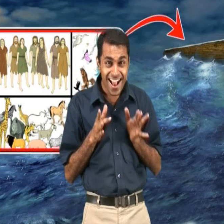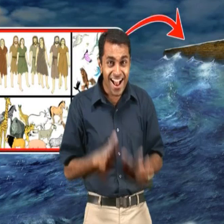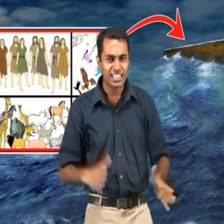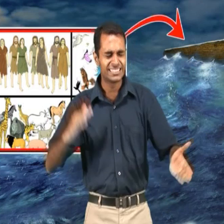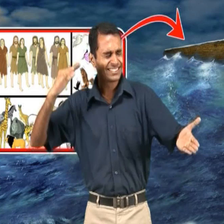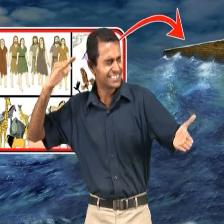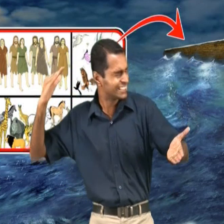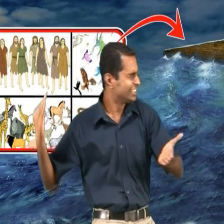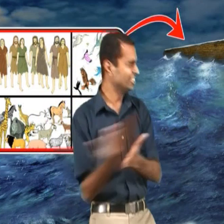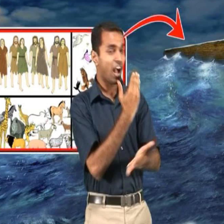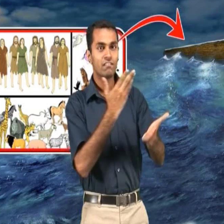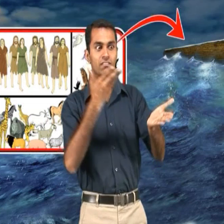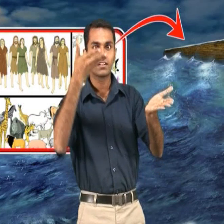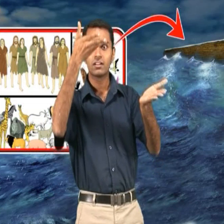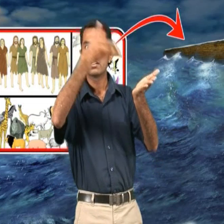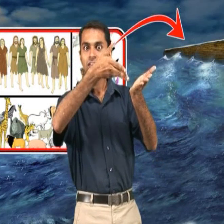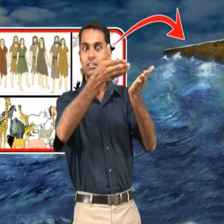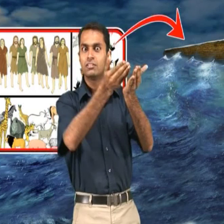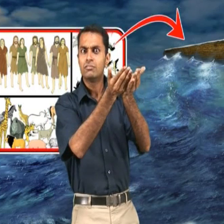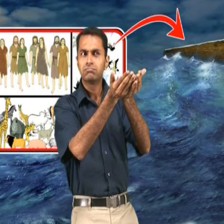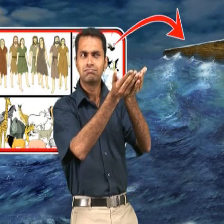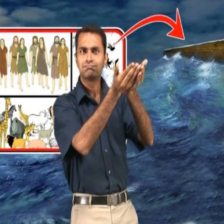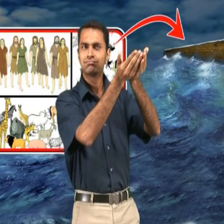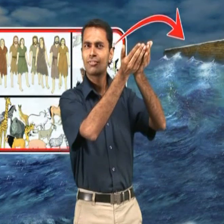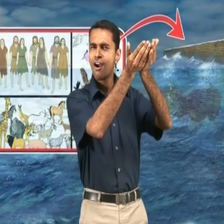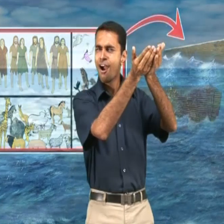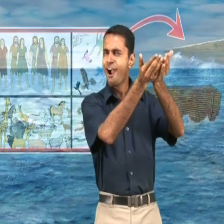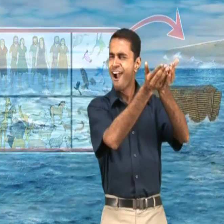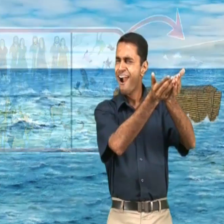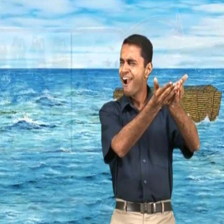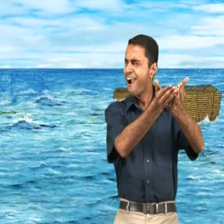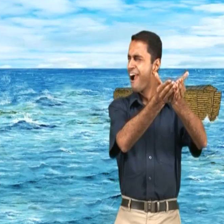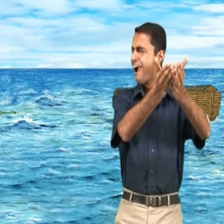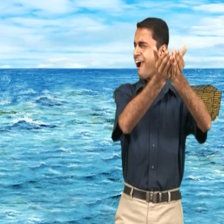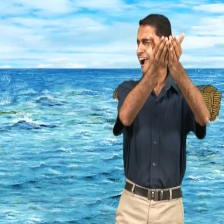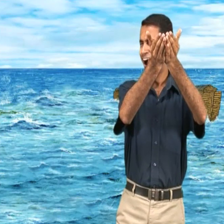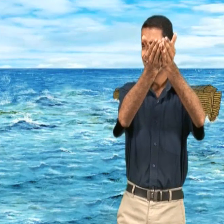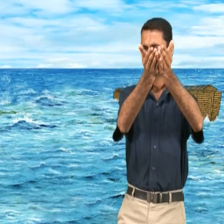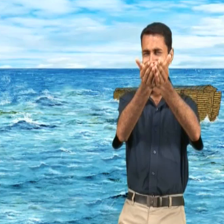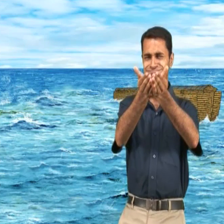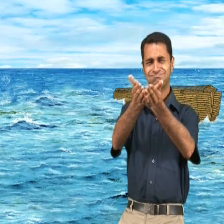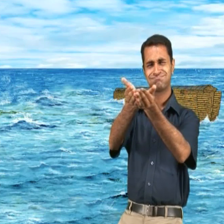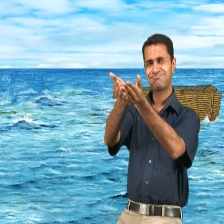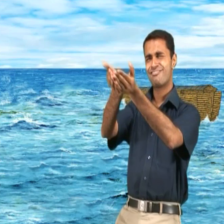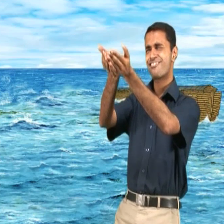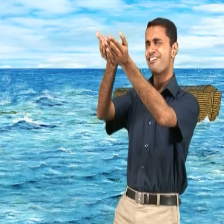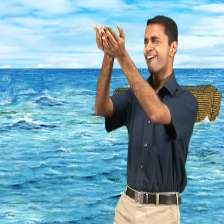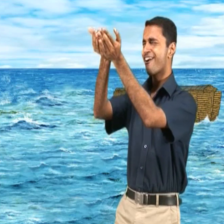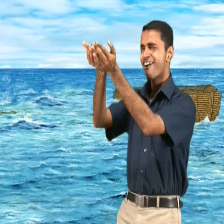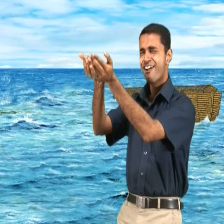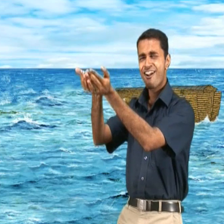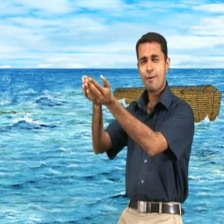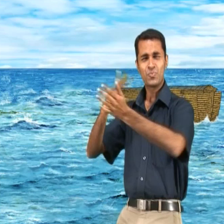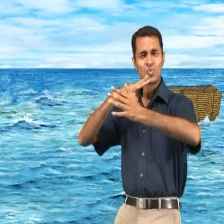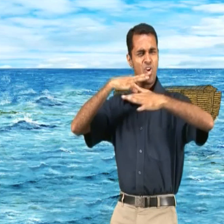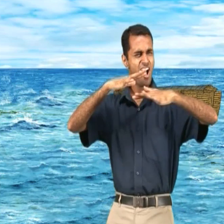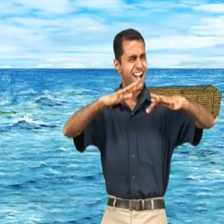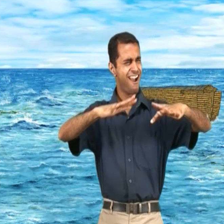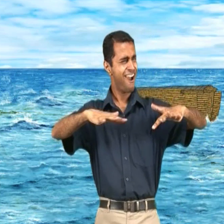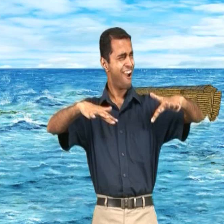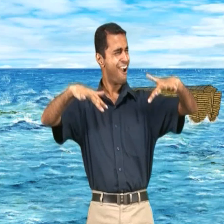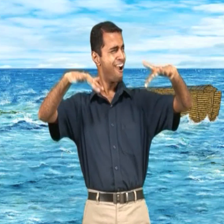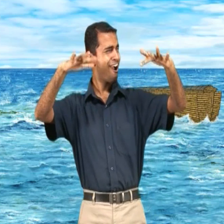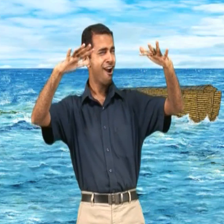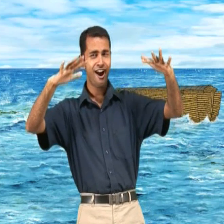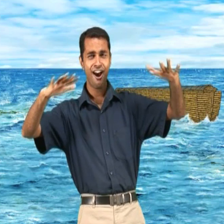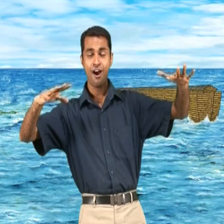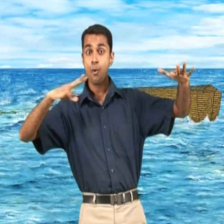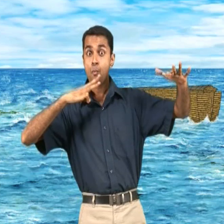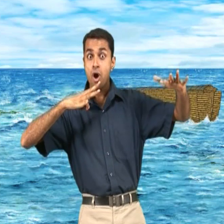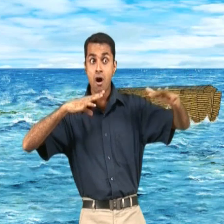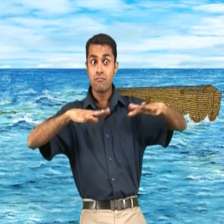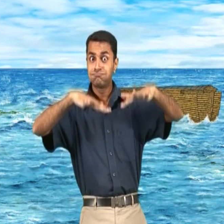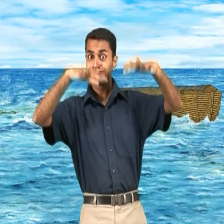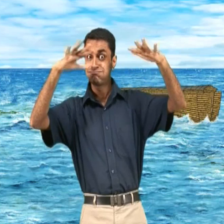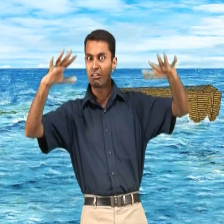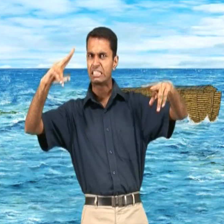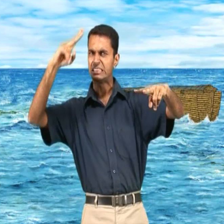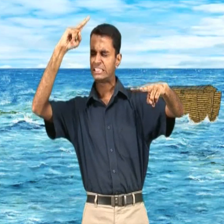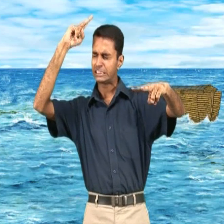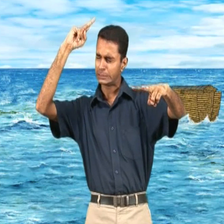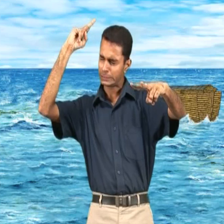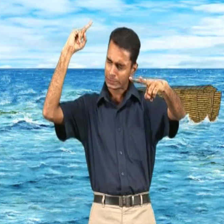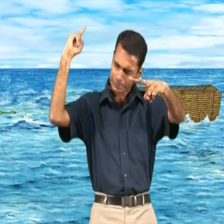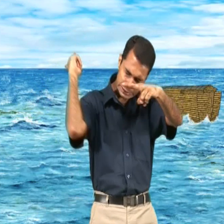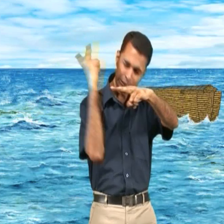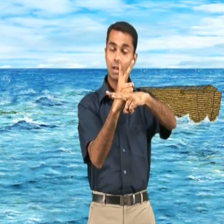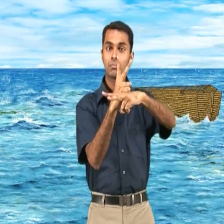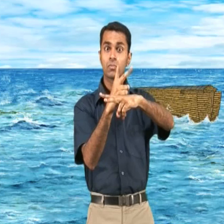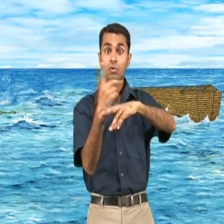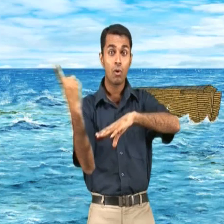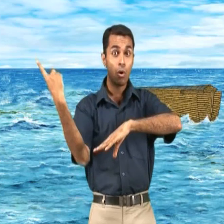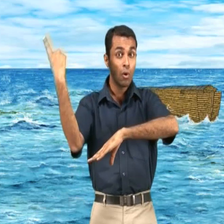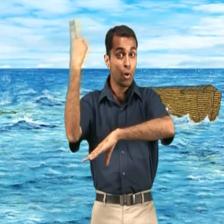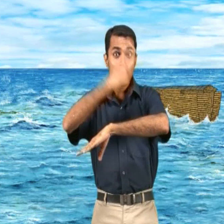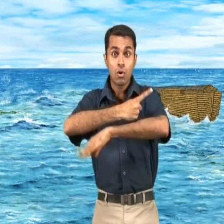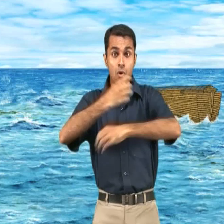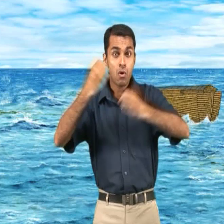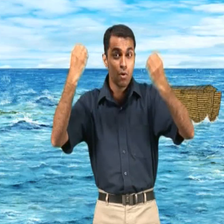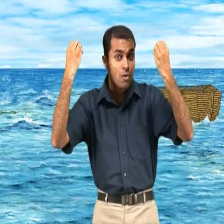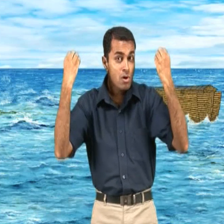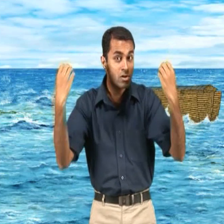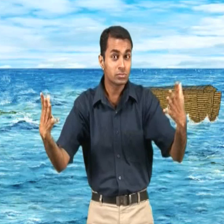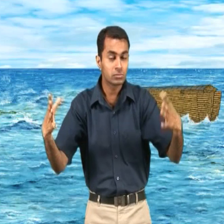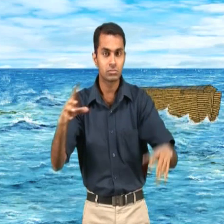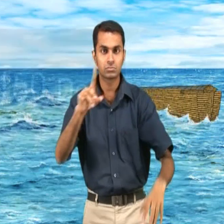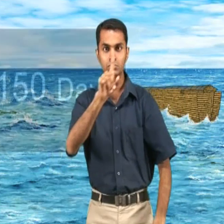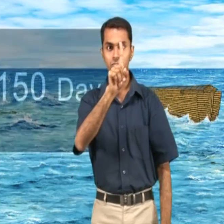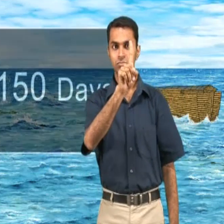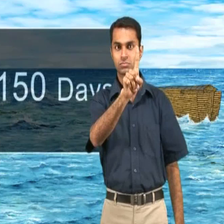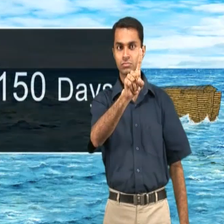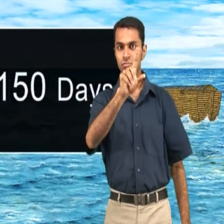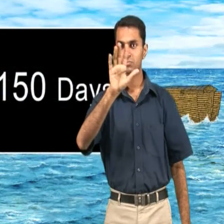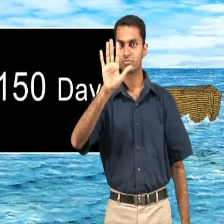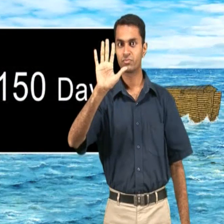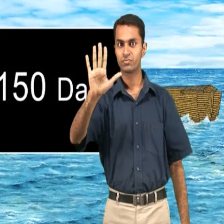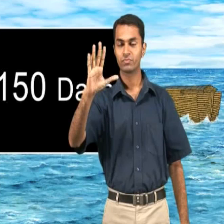they were blotted out from the earth, and only Noah and those with him in the ark remained.